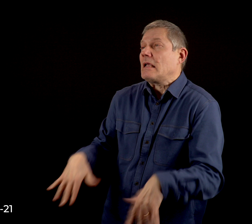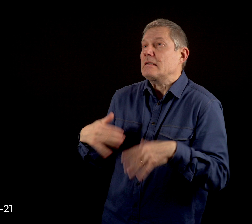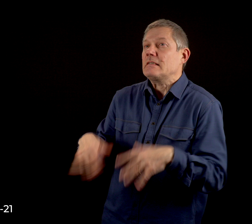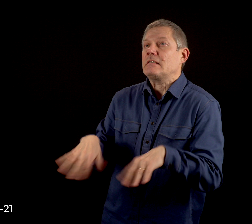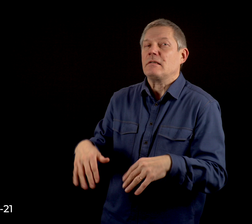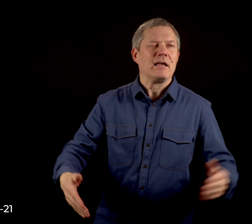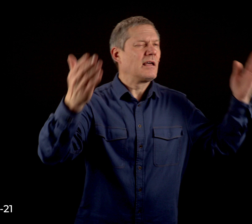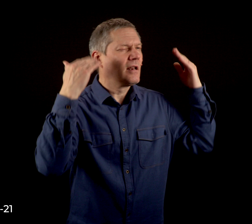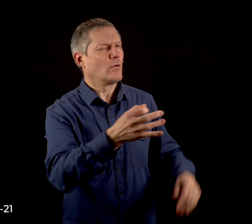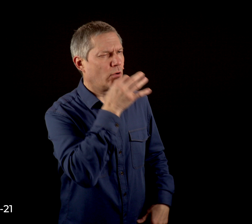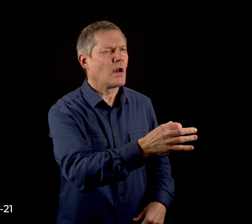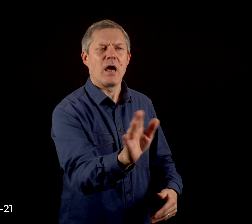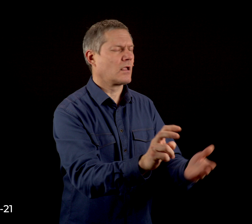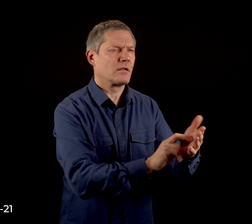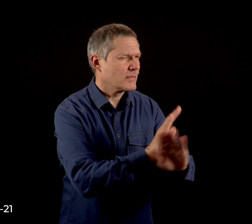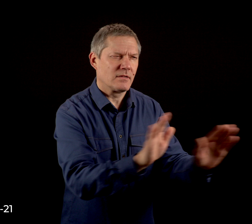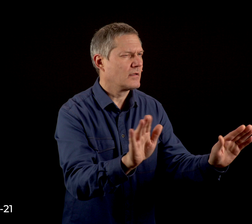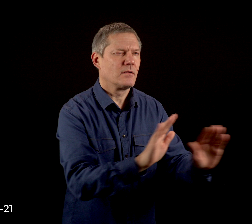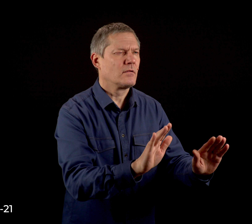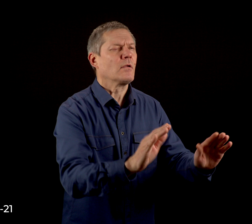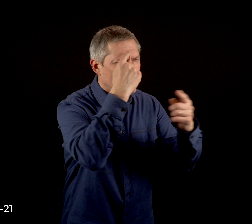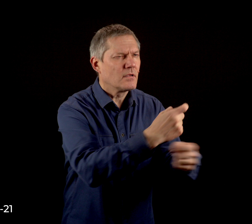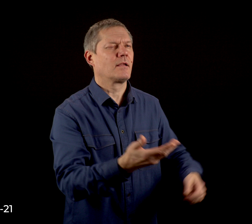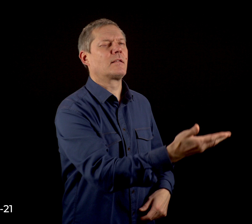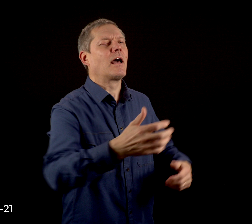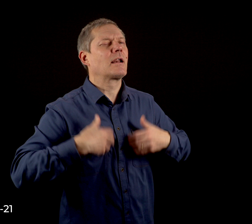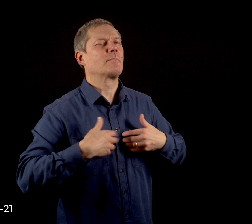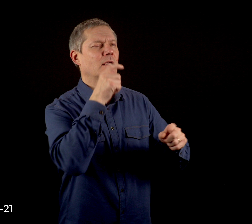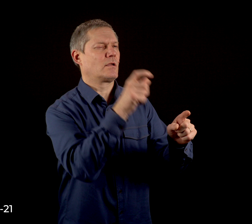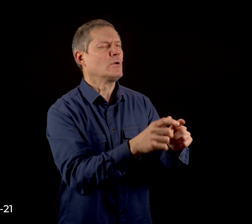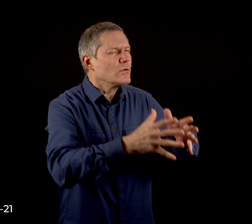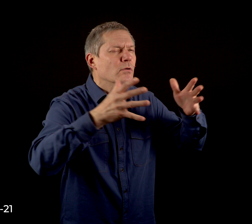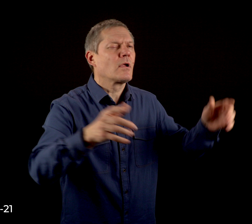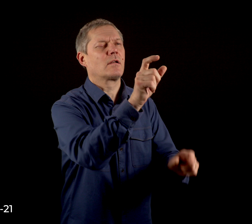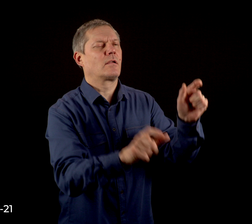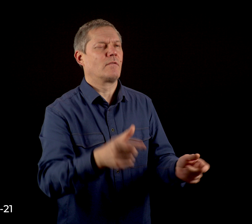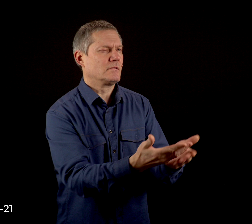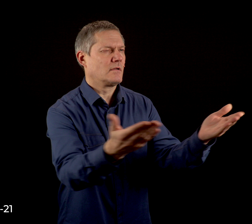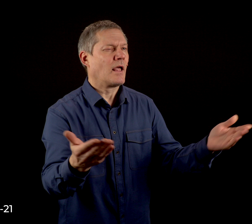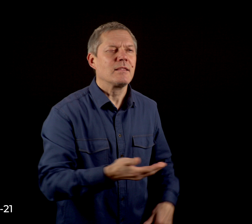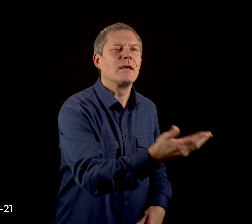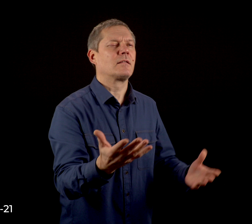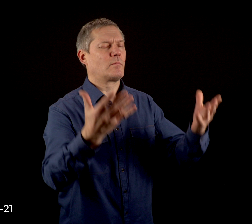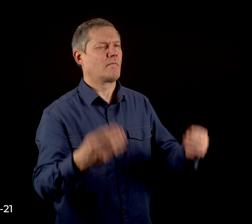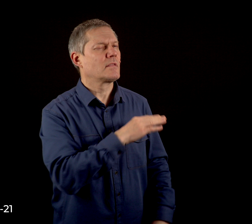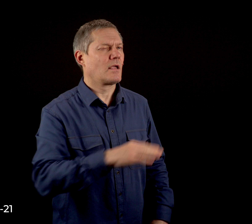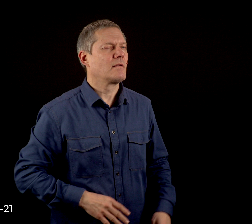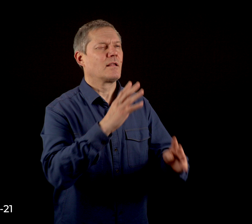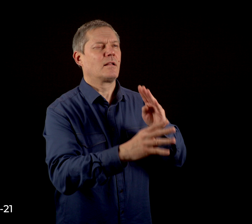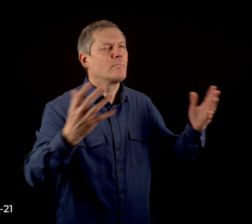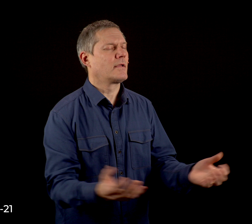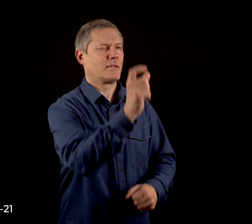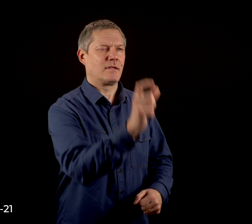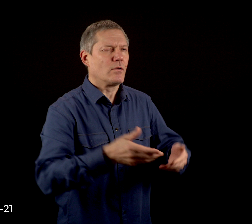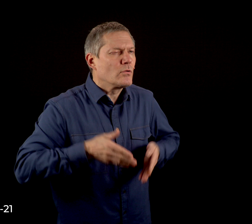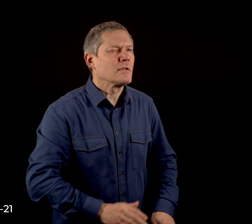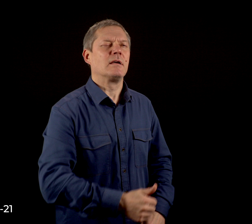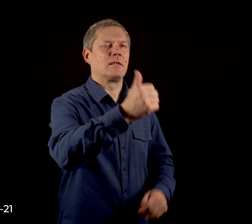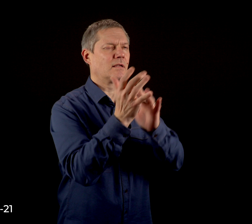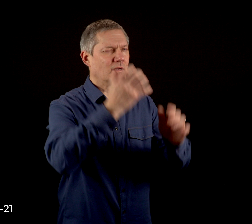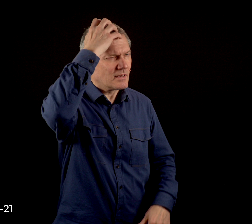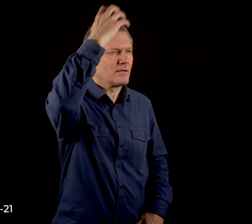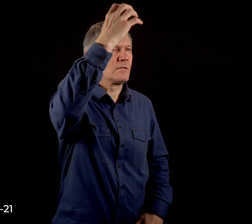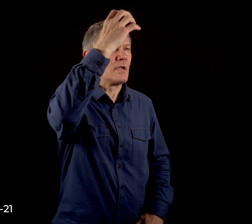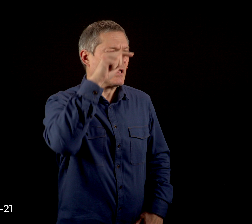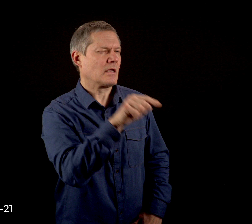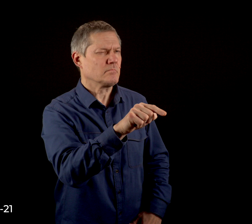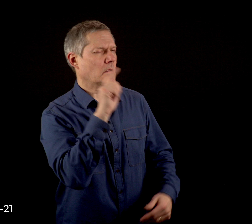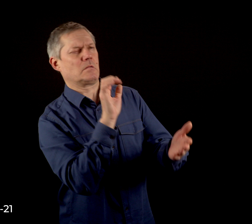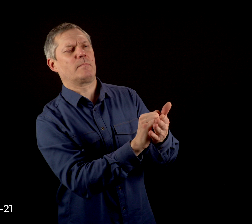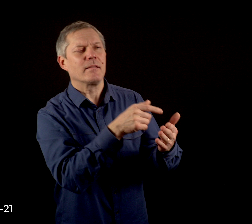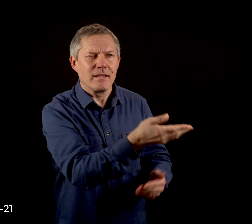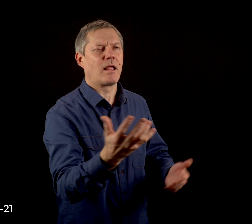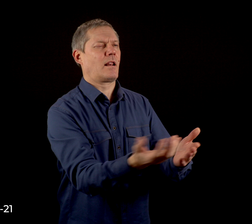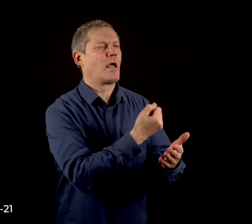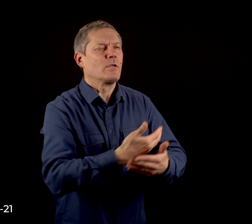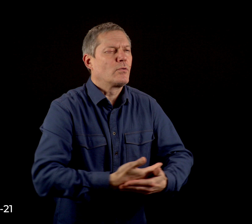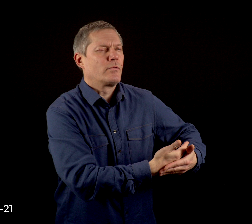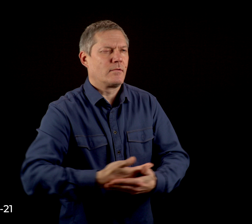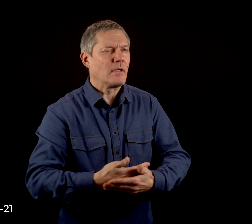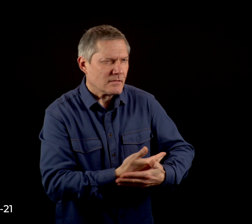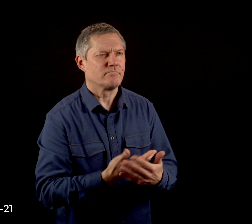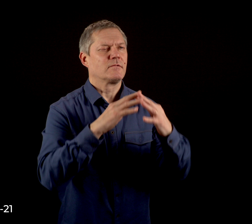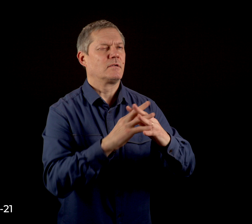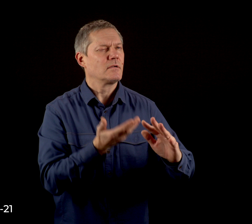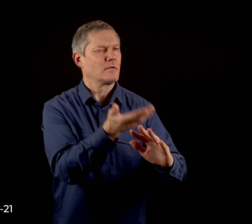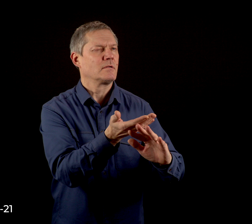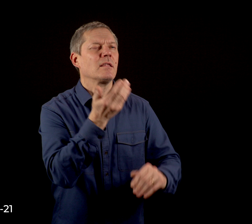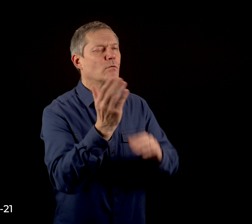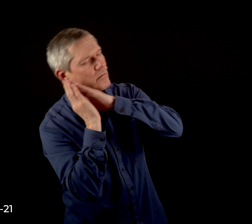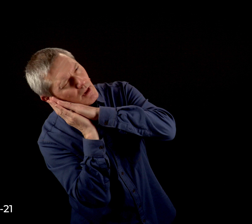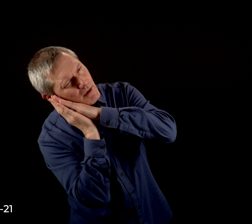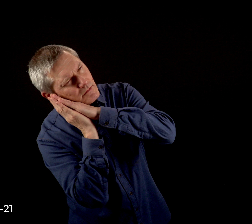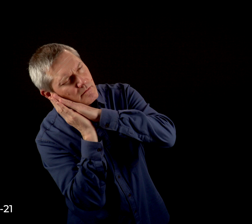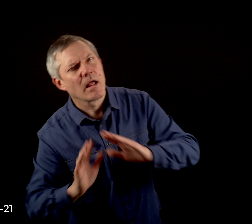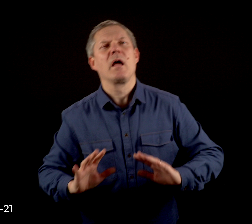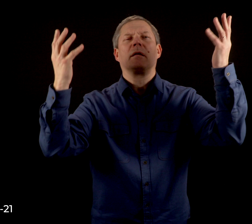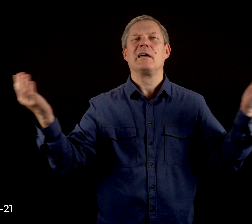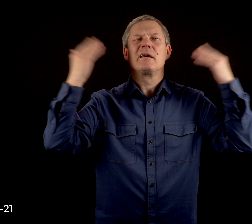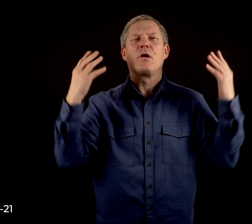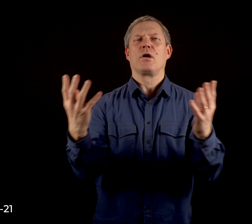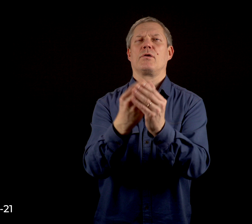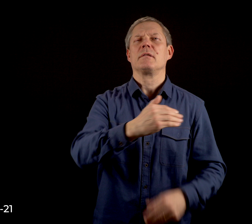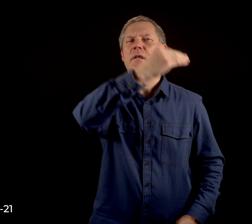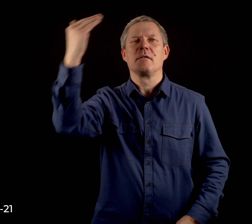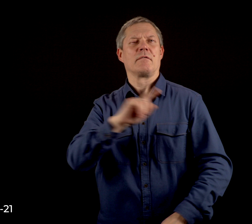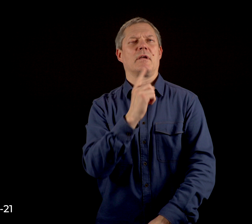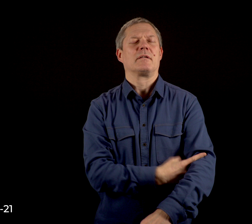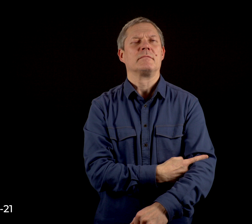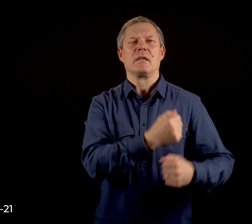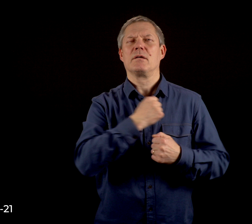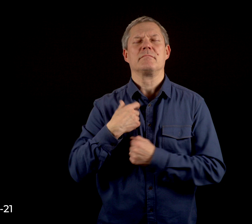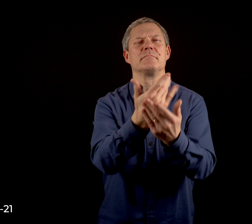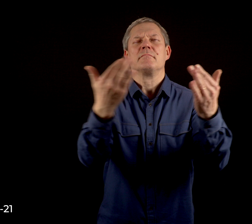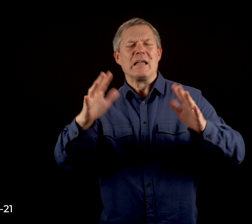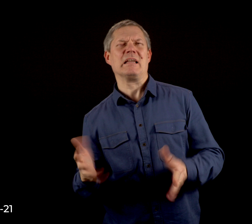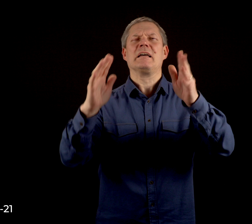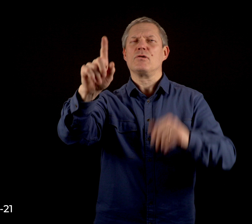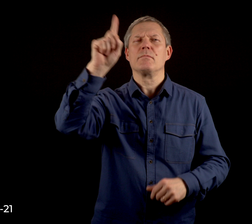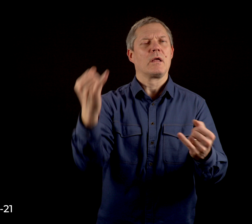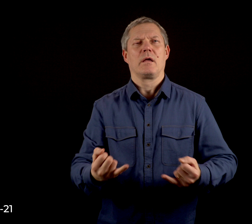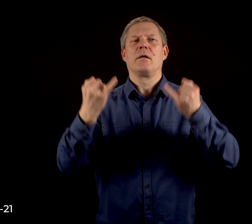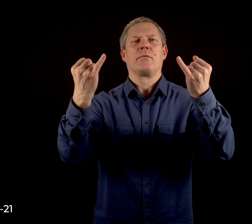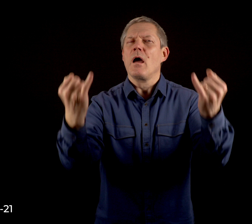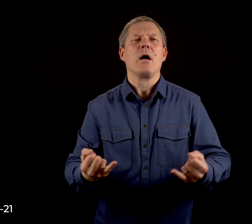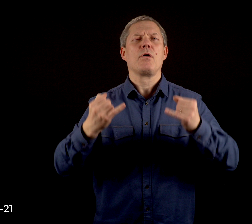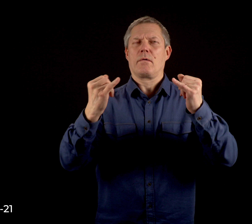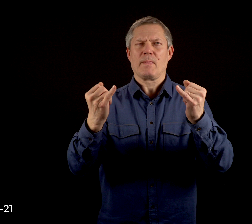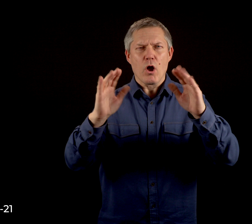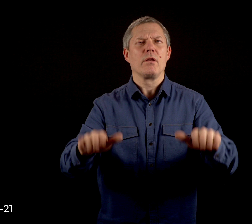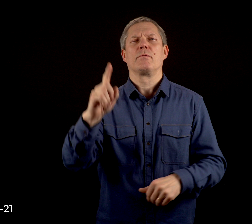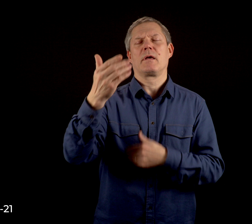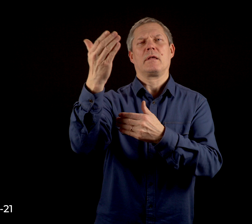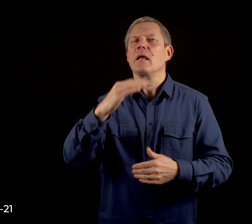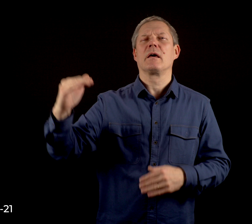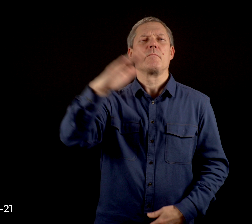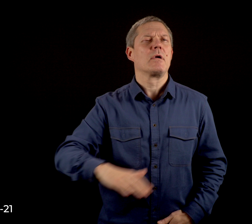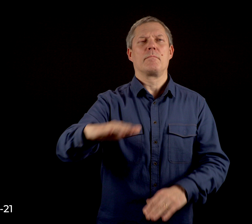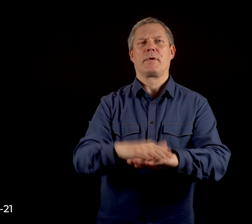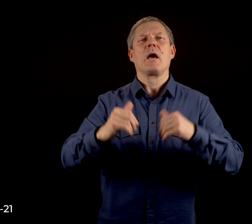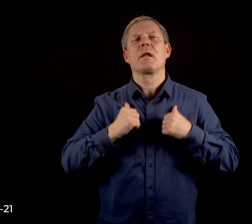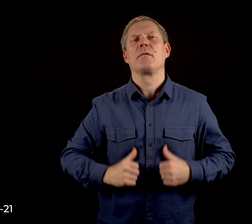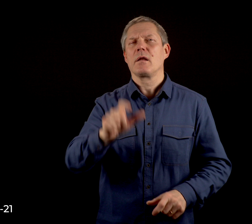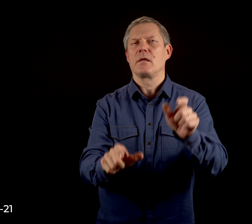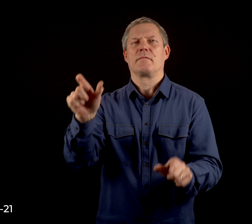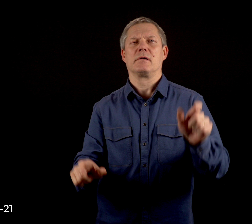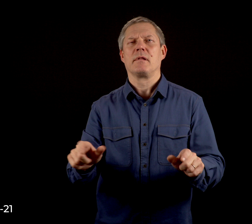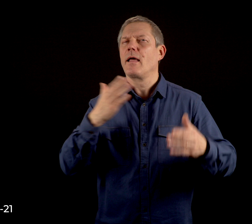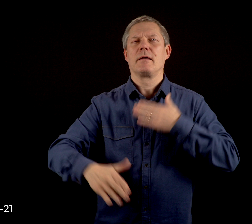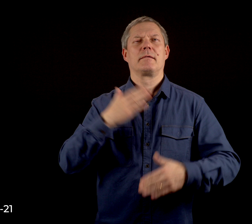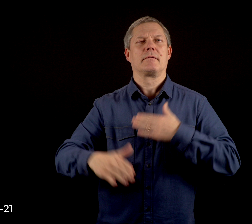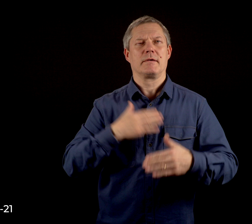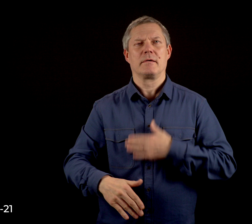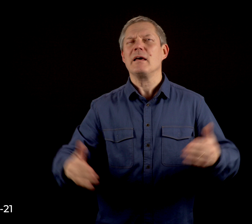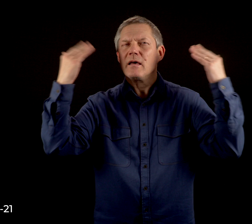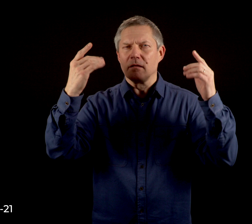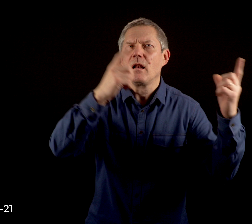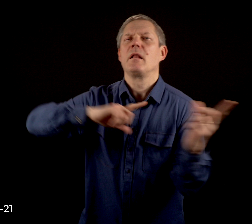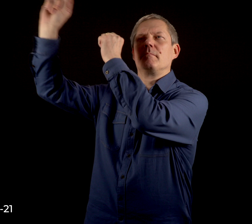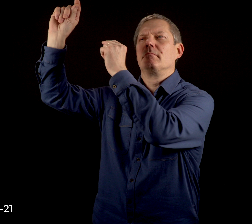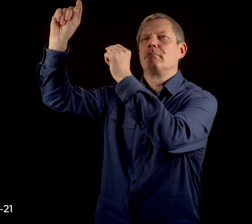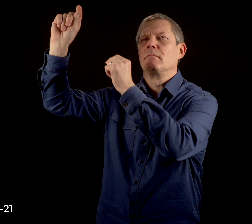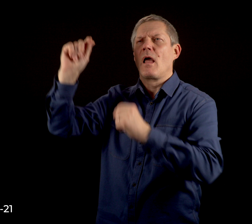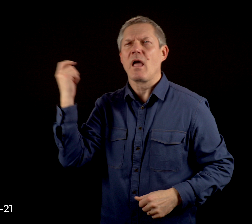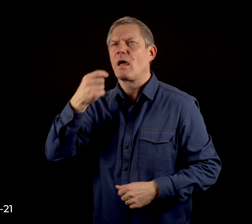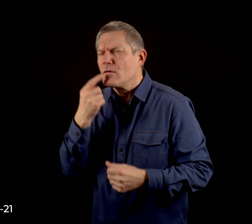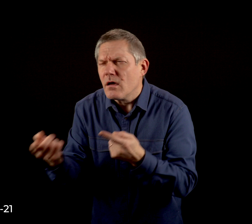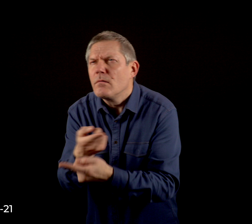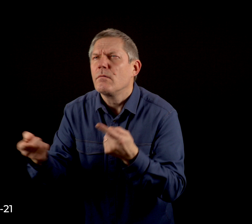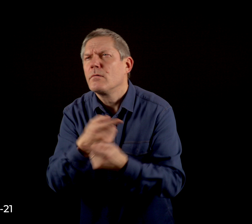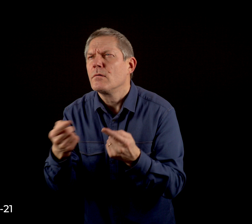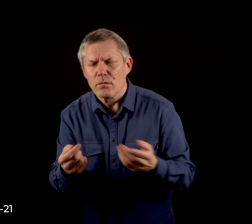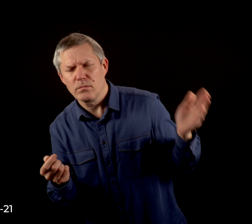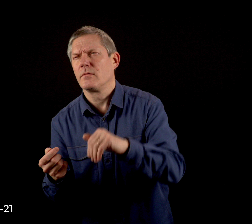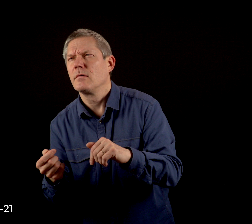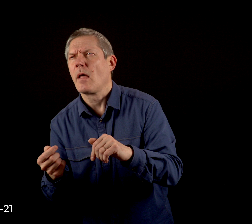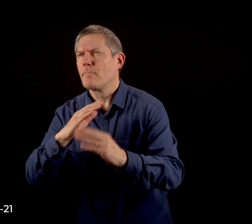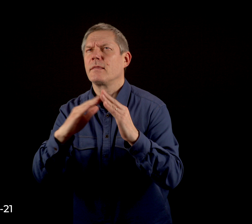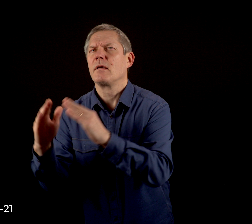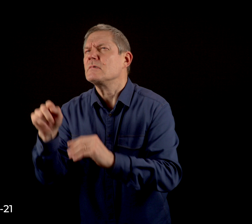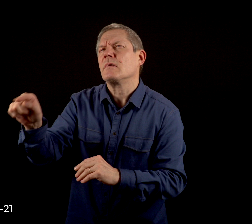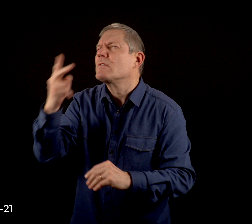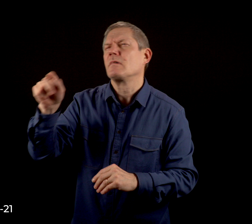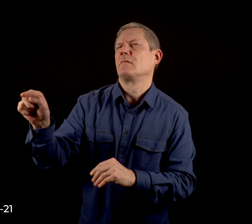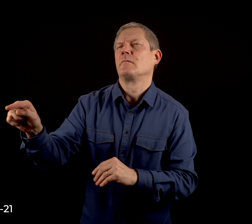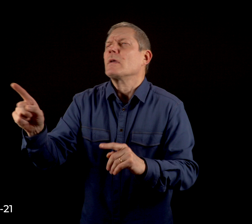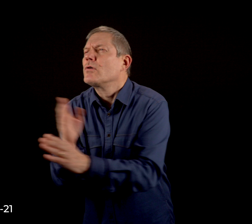For behold, I bring you good news of great joy that will be for all the people: Today in the city of David a Savior has been born to you. He is Christ the Lord! And this will be a sign to you: You will find a baby wrapped in swaddling cloths and lying in a manger.” And suddenly there appeared with the angel a great multitude of the heavenly host, praising God and saying: “Glory to God in the highest, and on earth peace to men on whom His favor rests!”